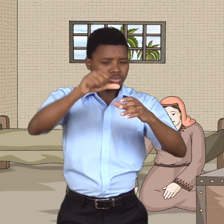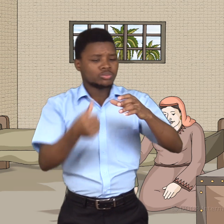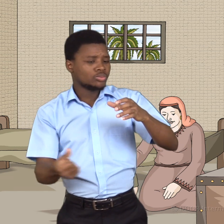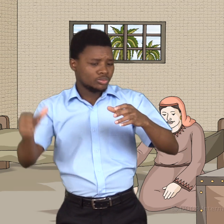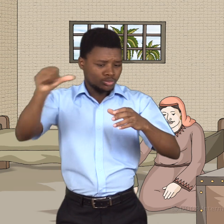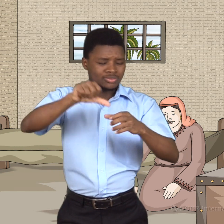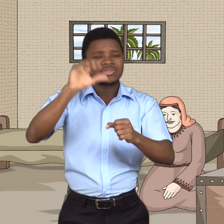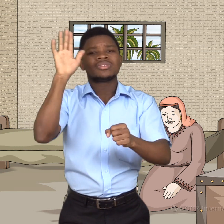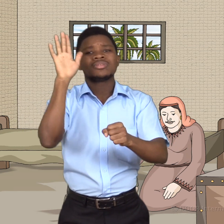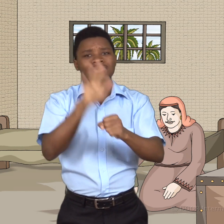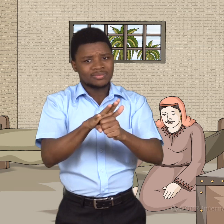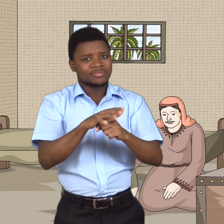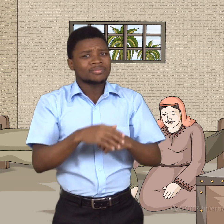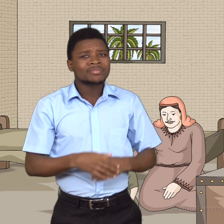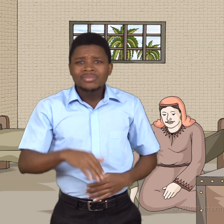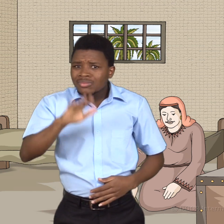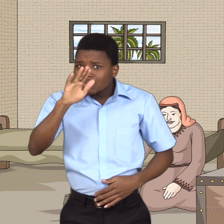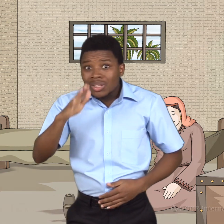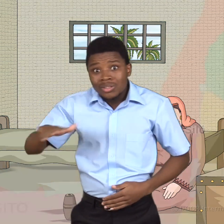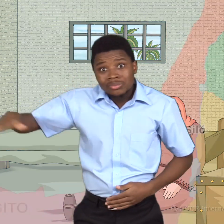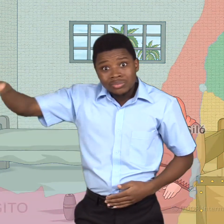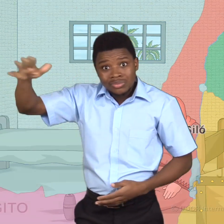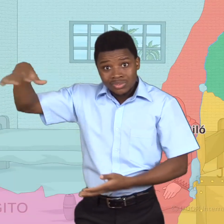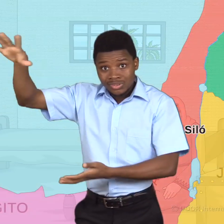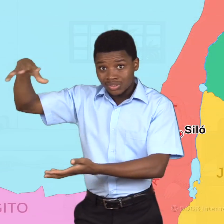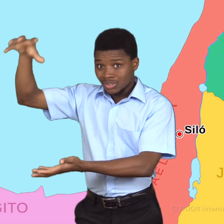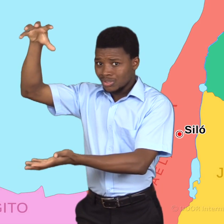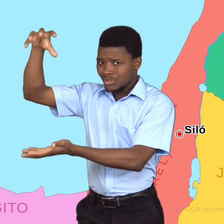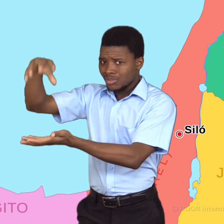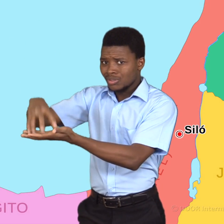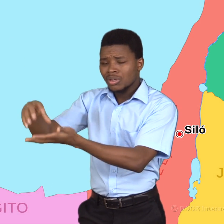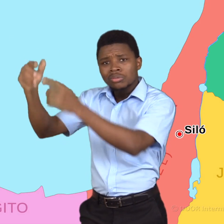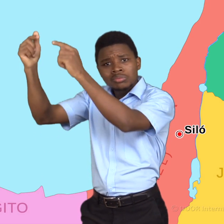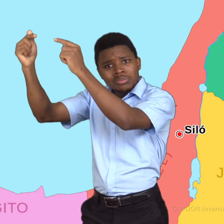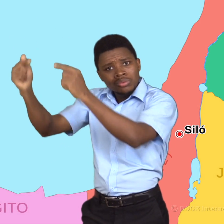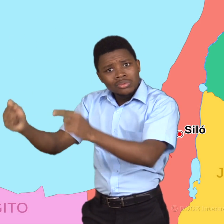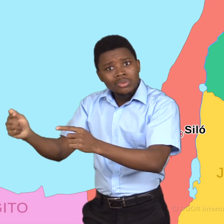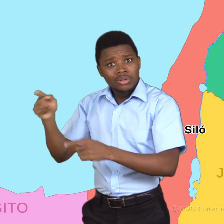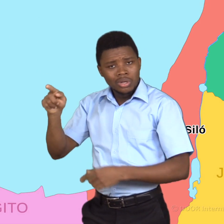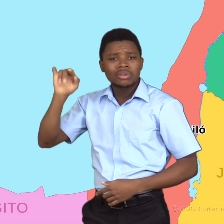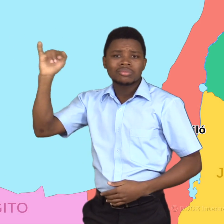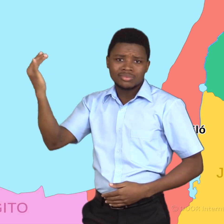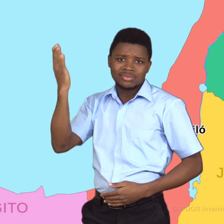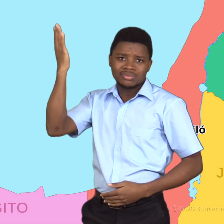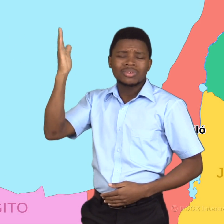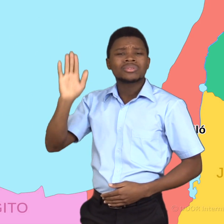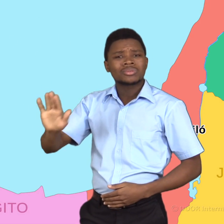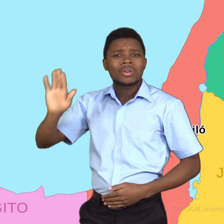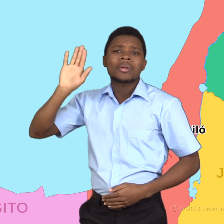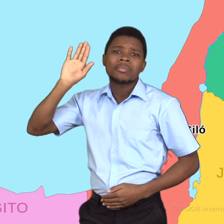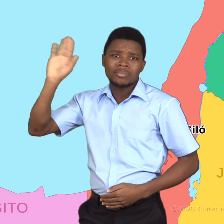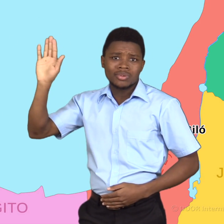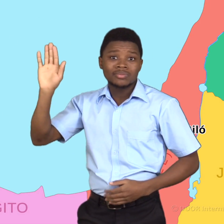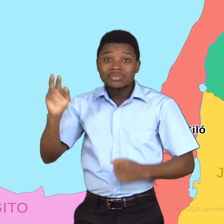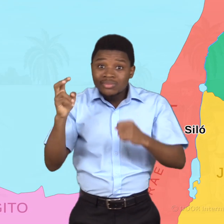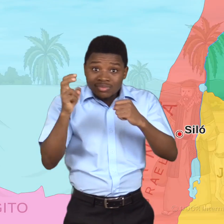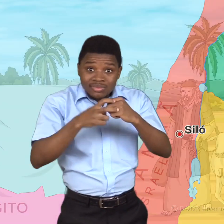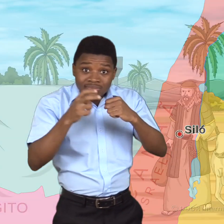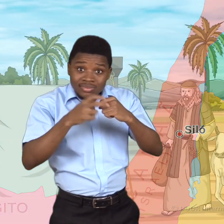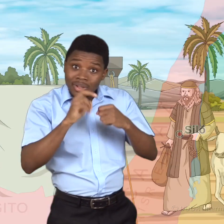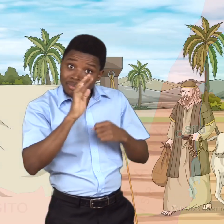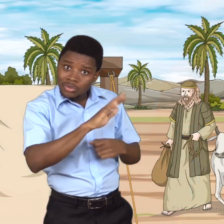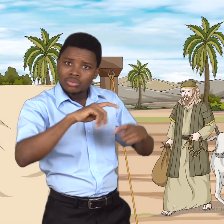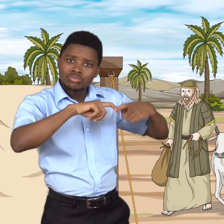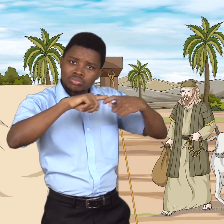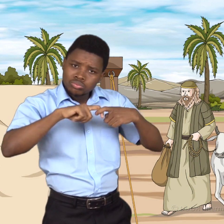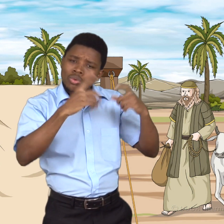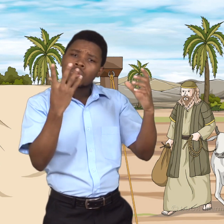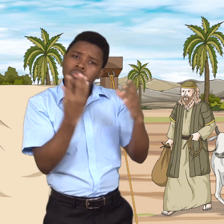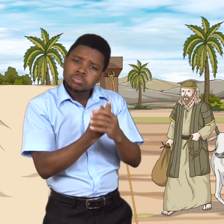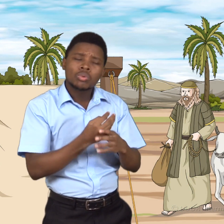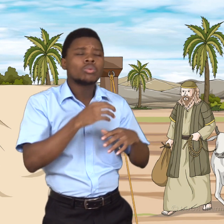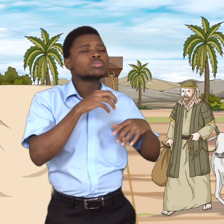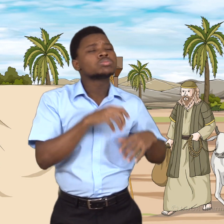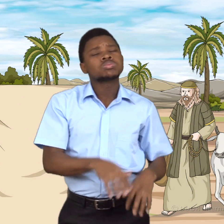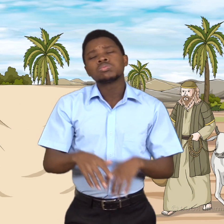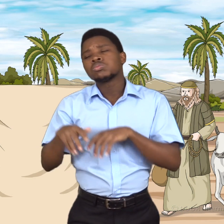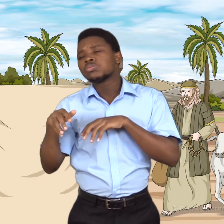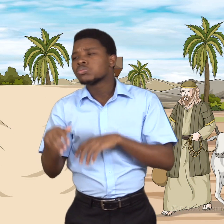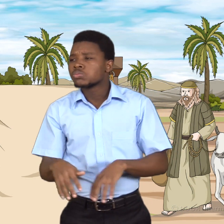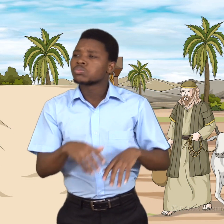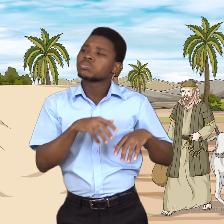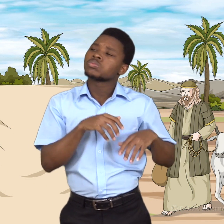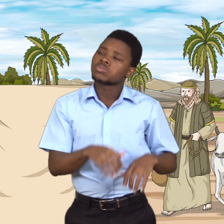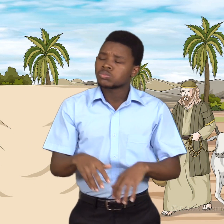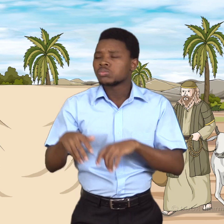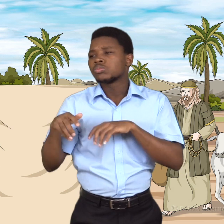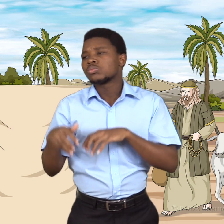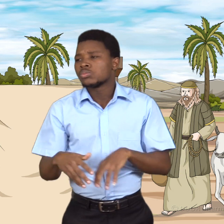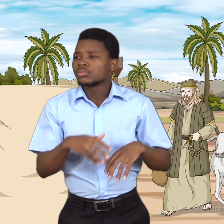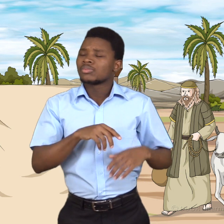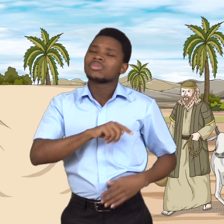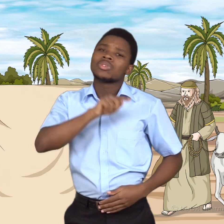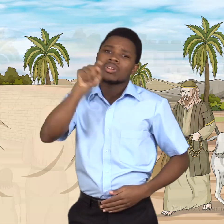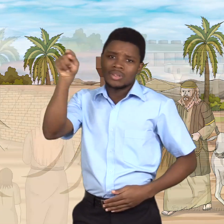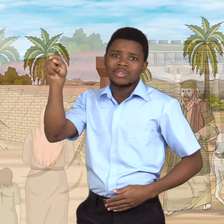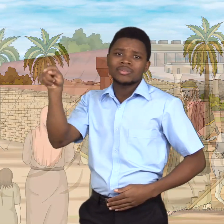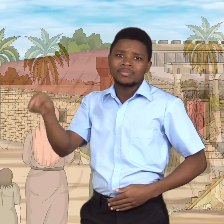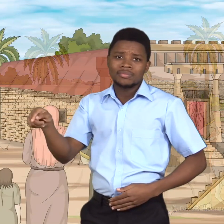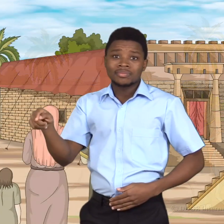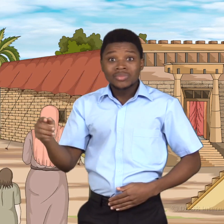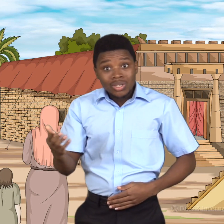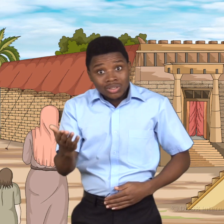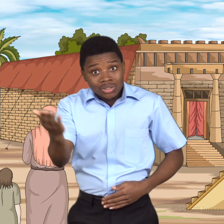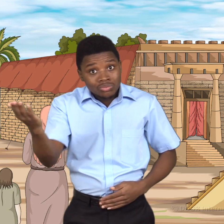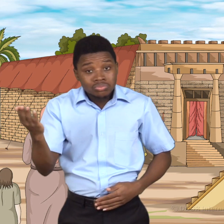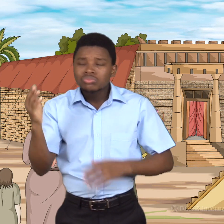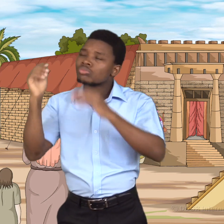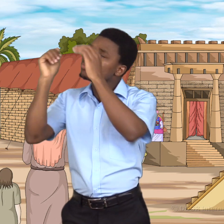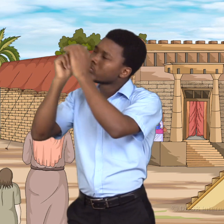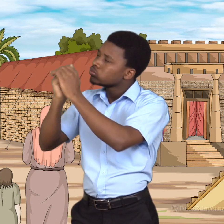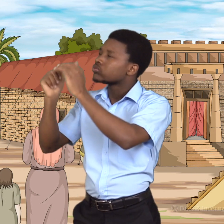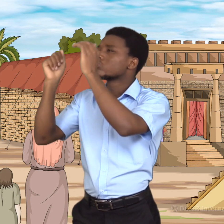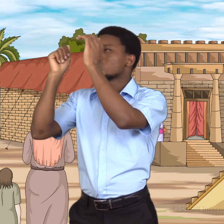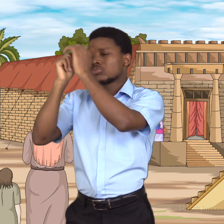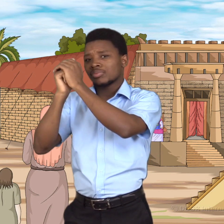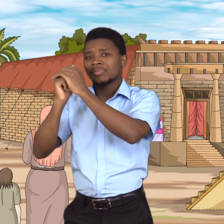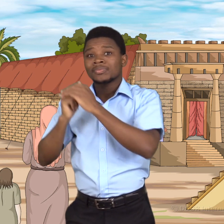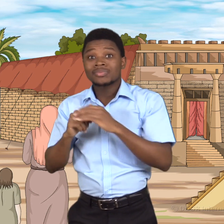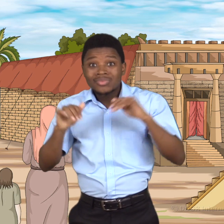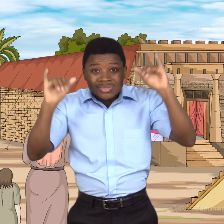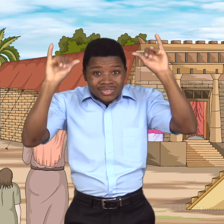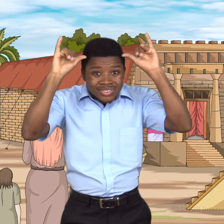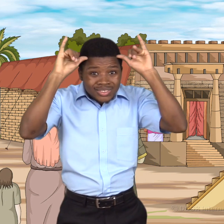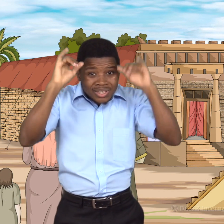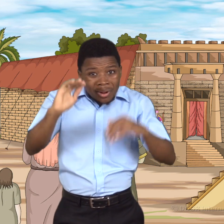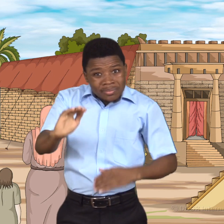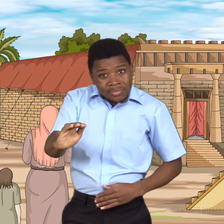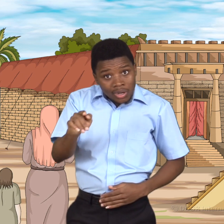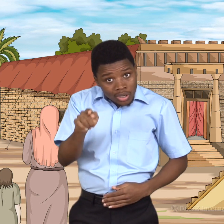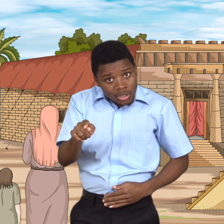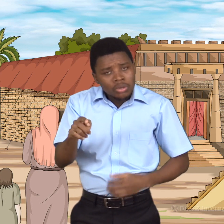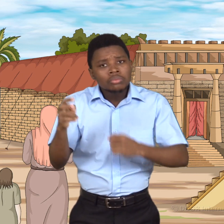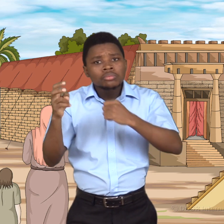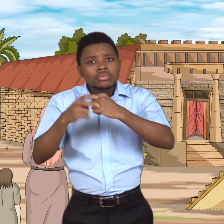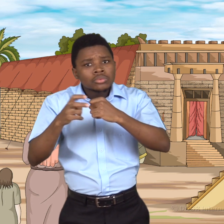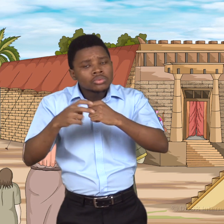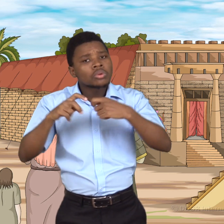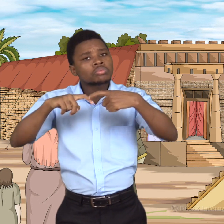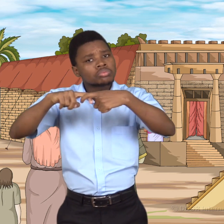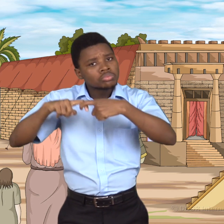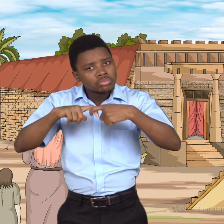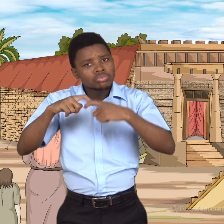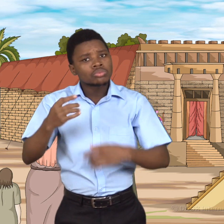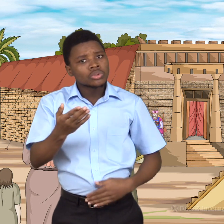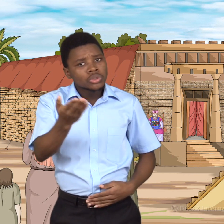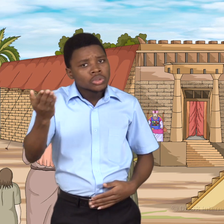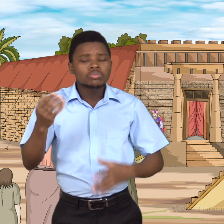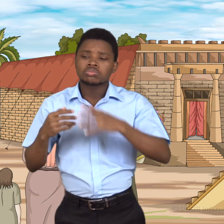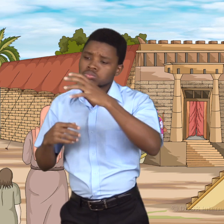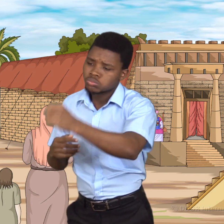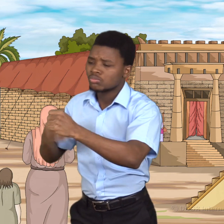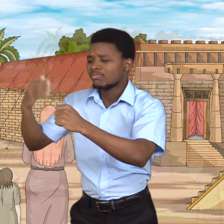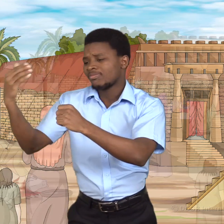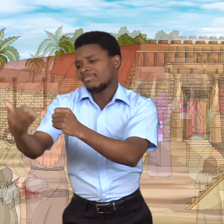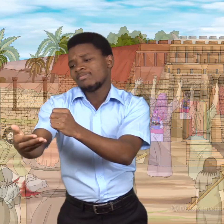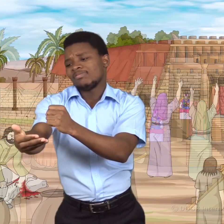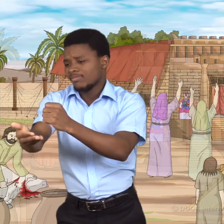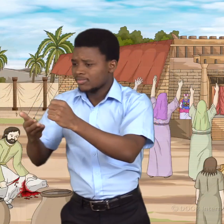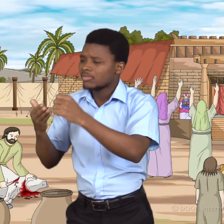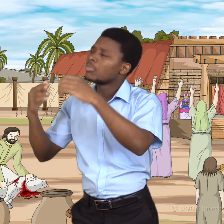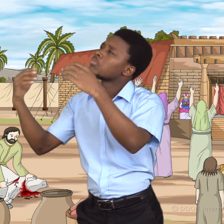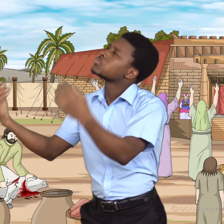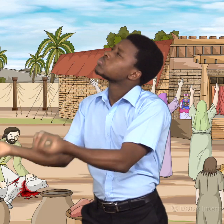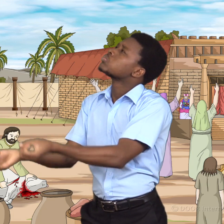Once she had weaned him, Hannah took the boy with her, along with a three-year-old bull, an ephah of flour, and a skin of wine. Though the boy was still young, she brought him to the house of the LORD at Shiloh.